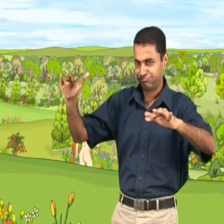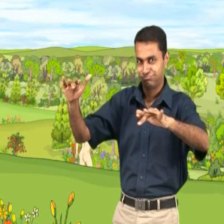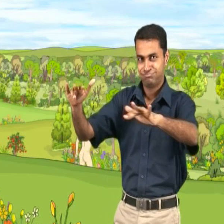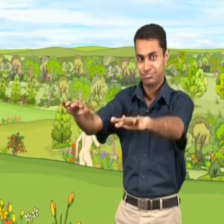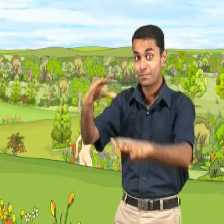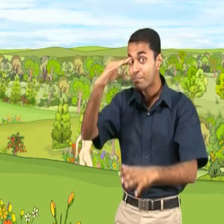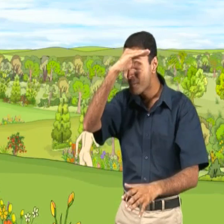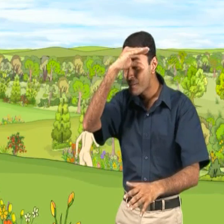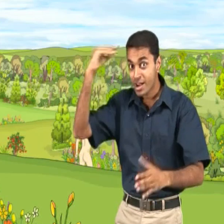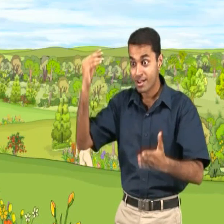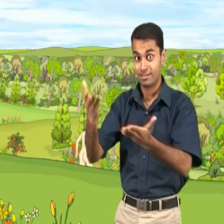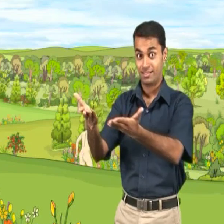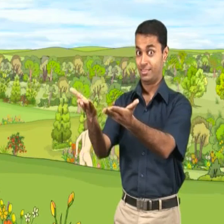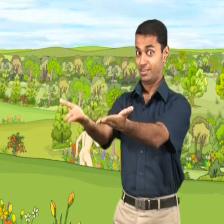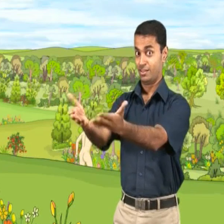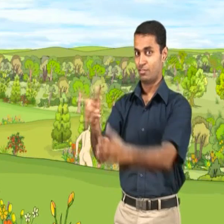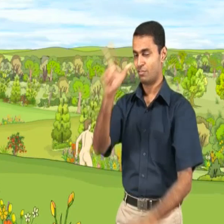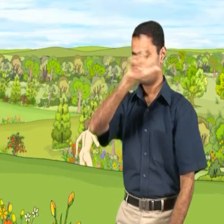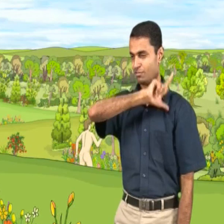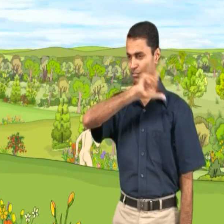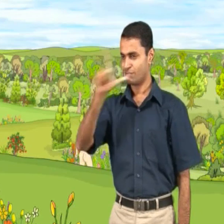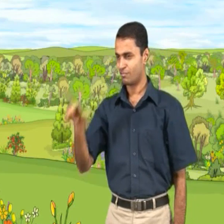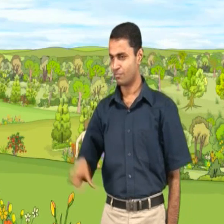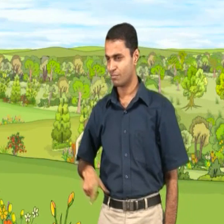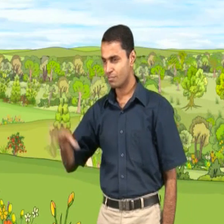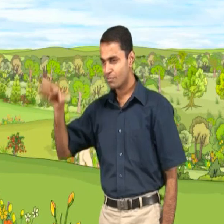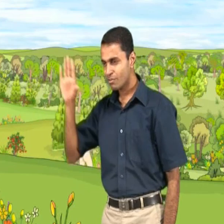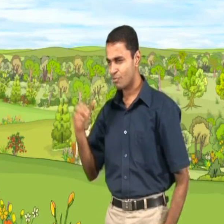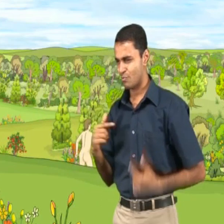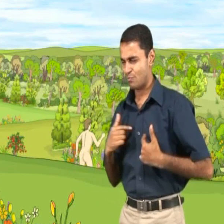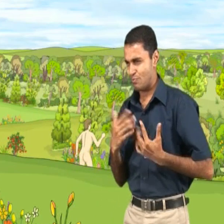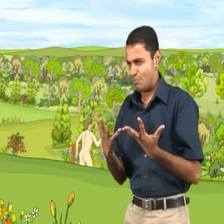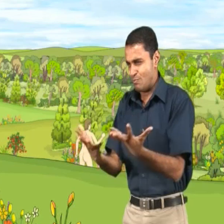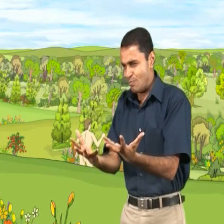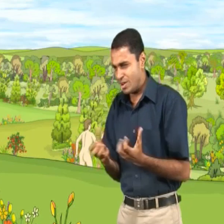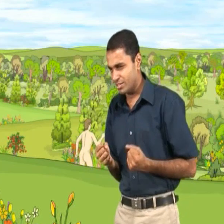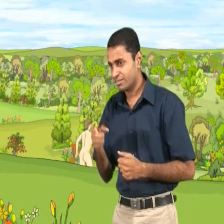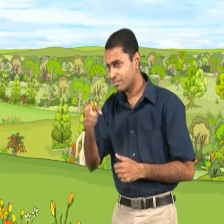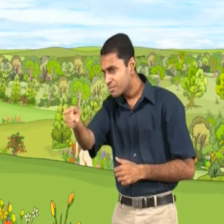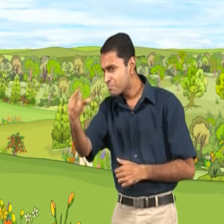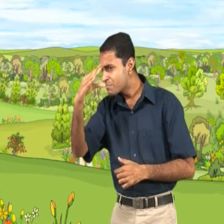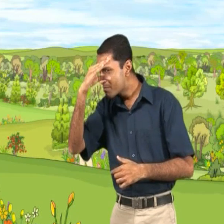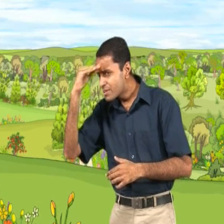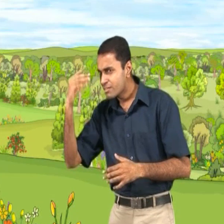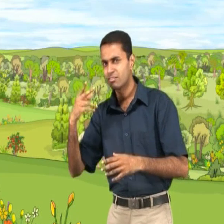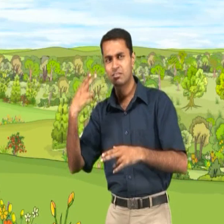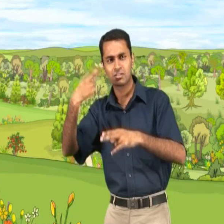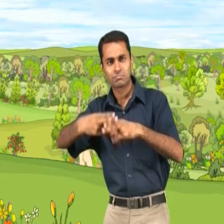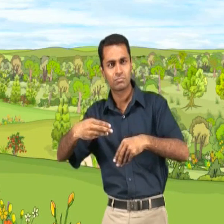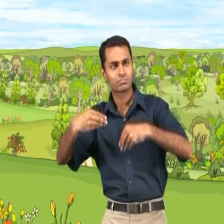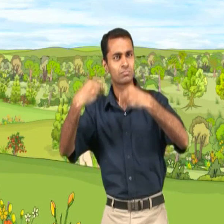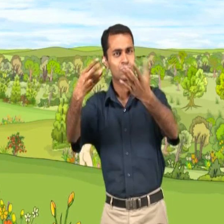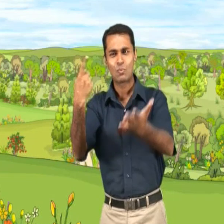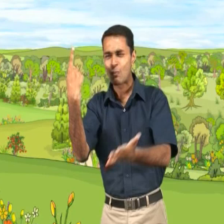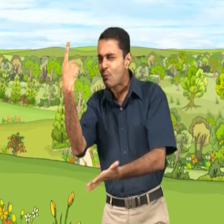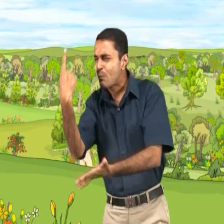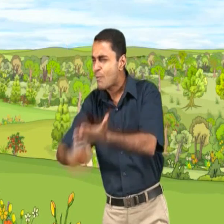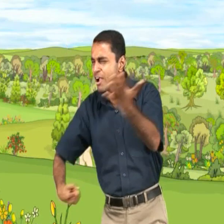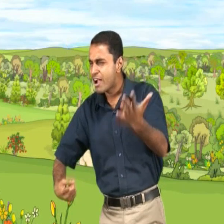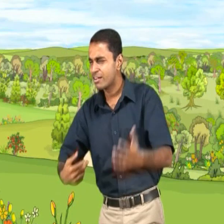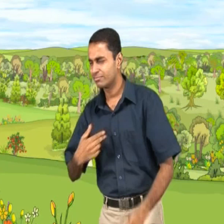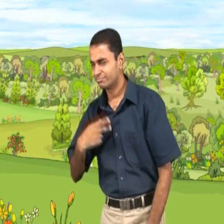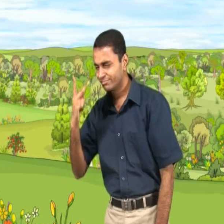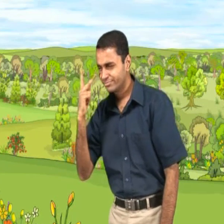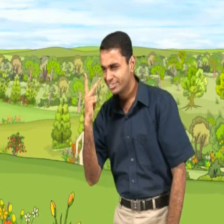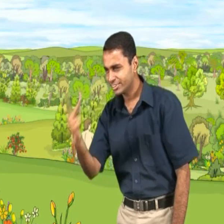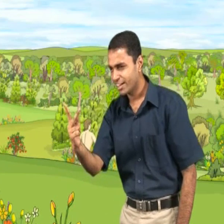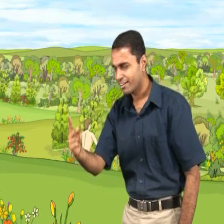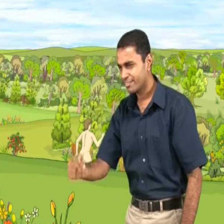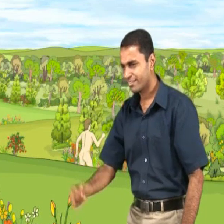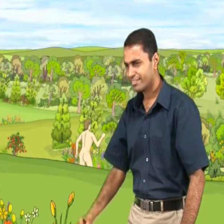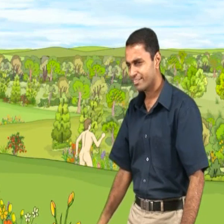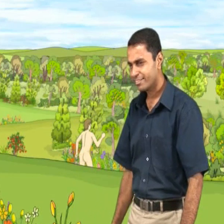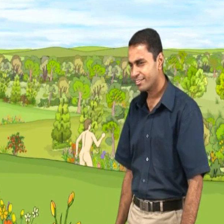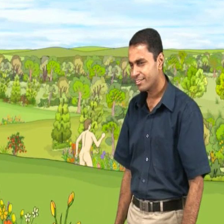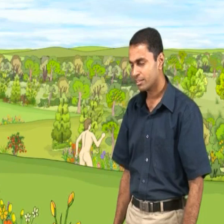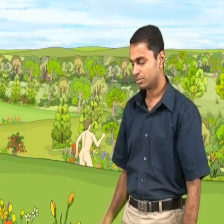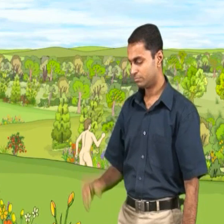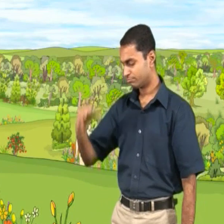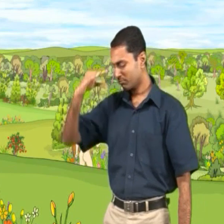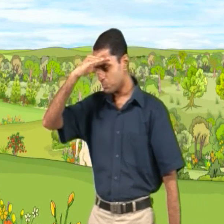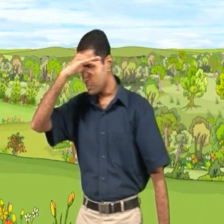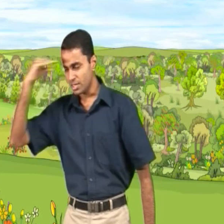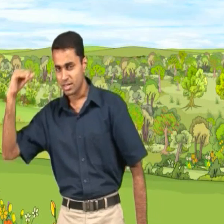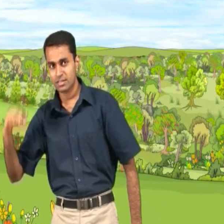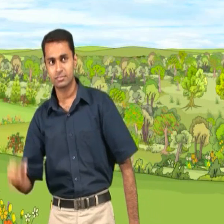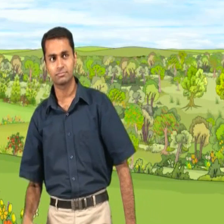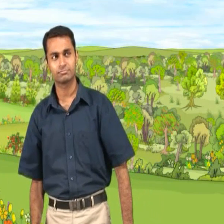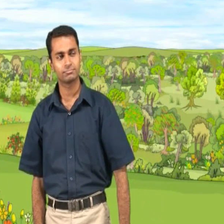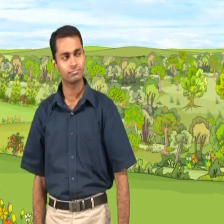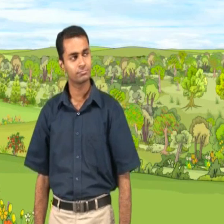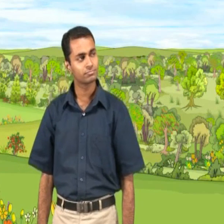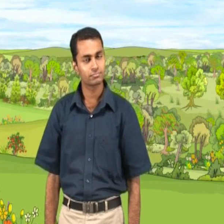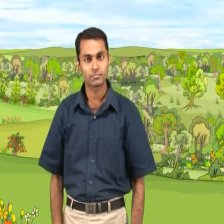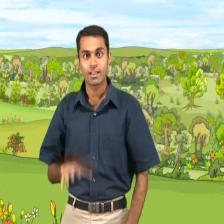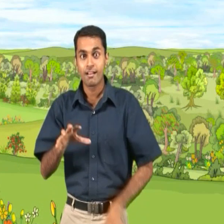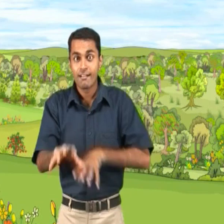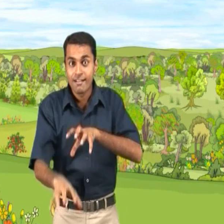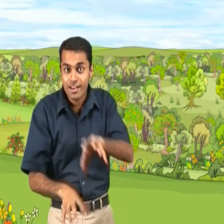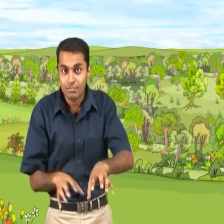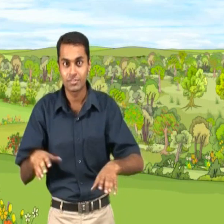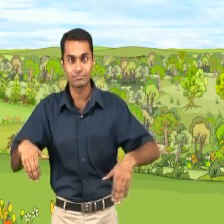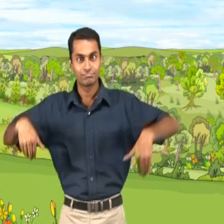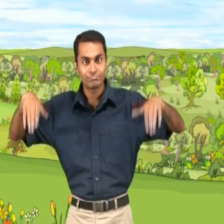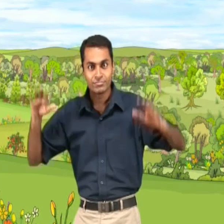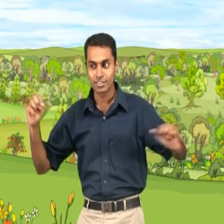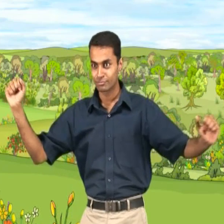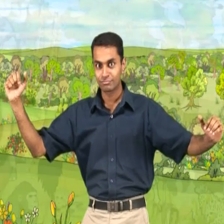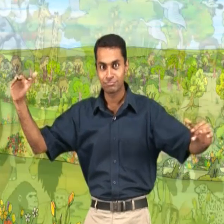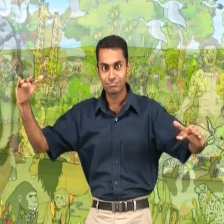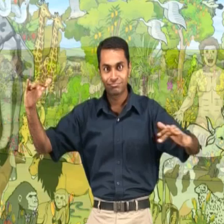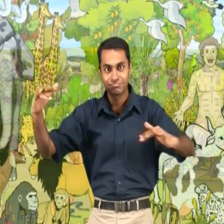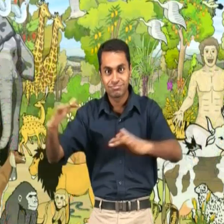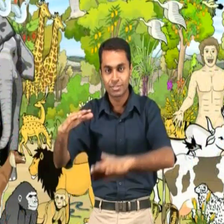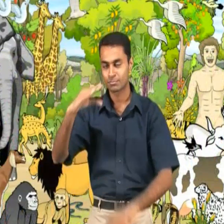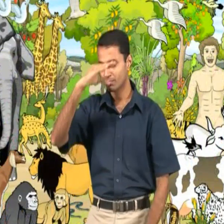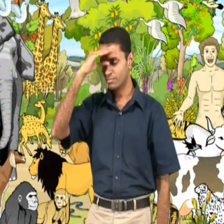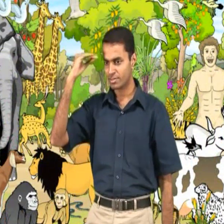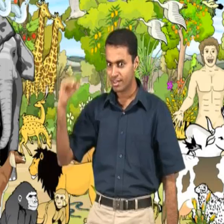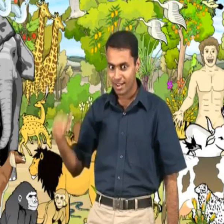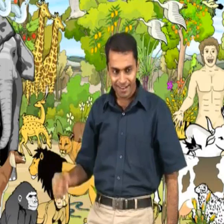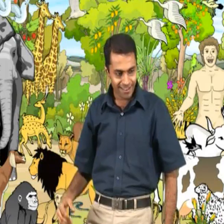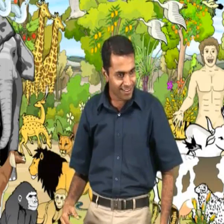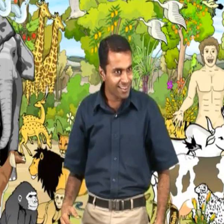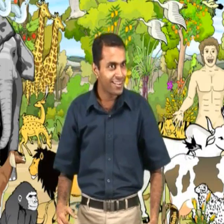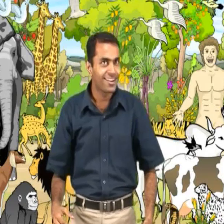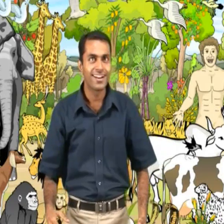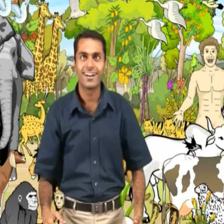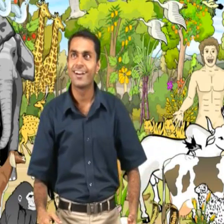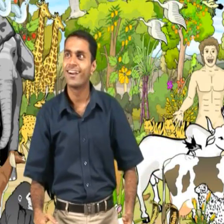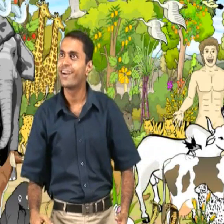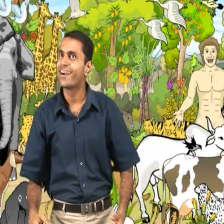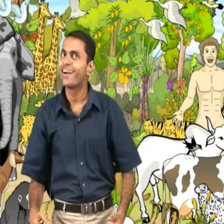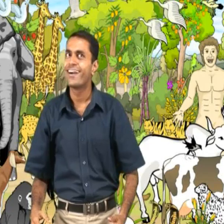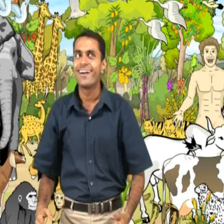And whatever the man called each living creature, that was its name.